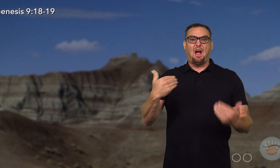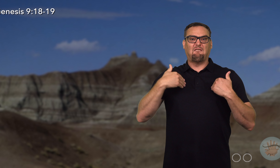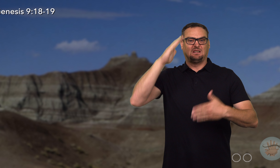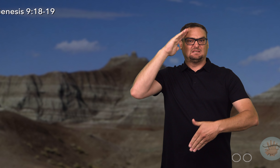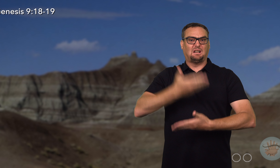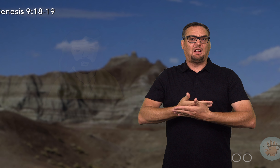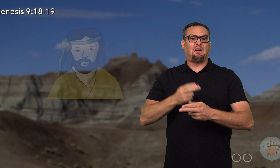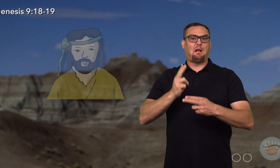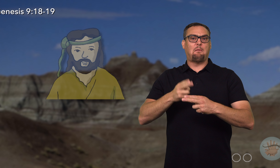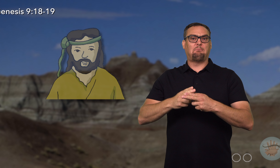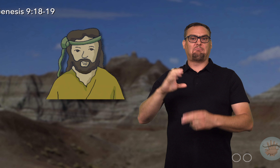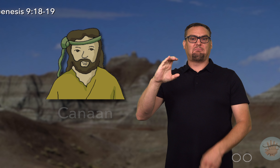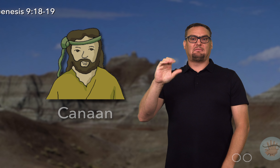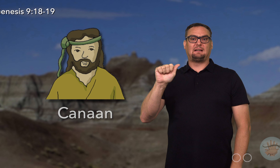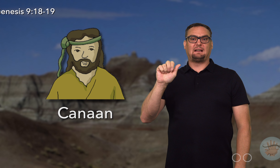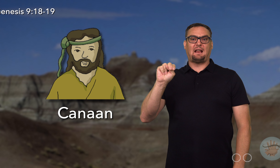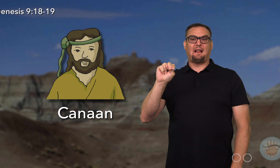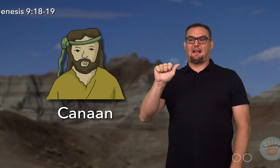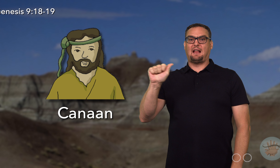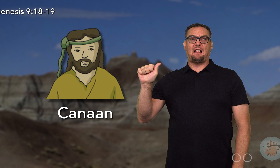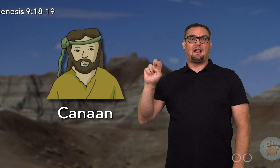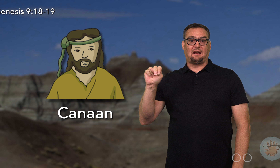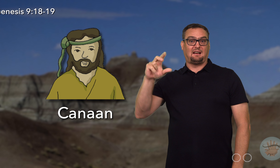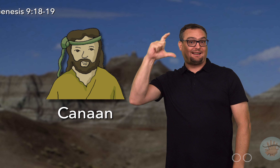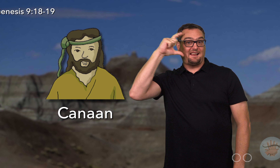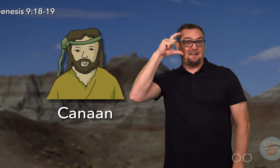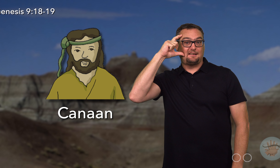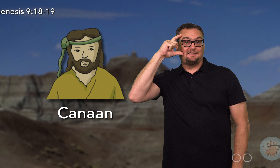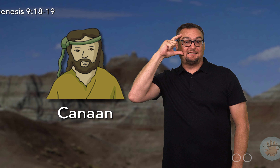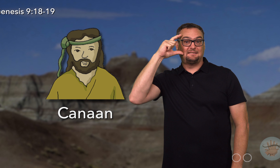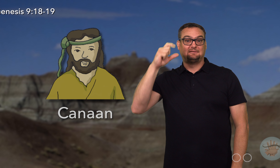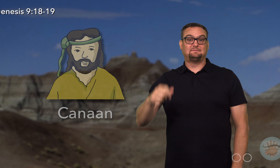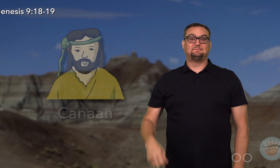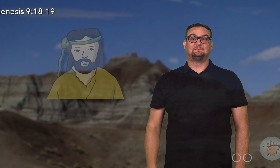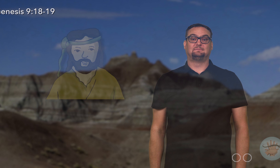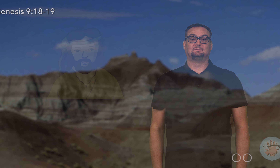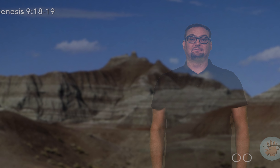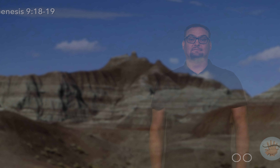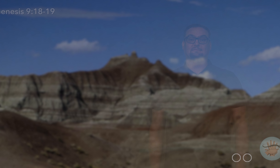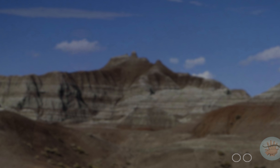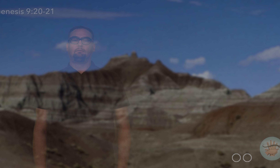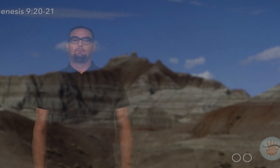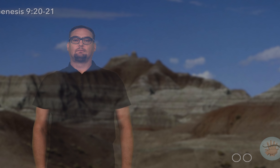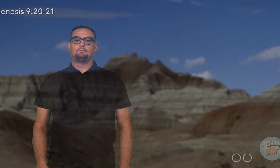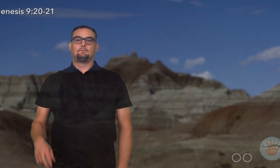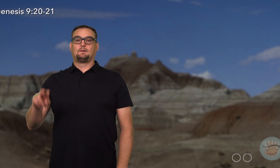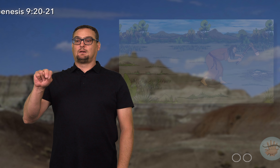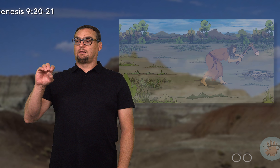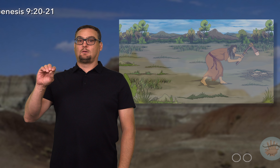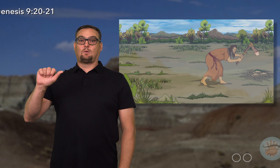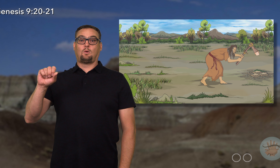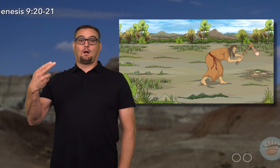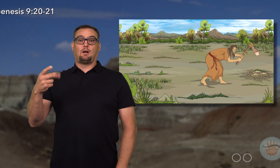And Ham was the father of Canaan. These three were the sons of Noah, and from them the whole earth was populated.